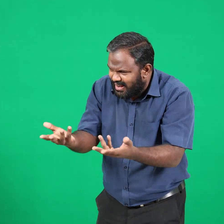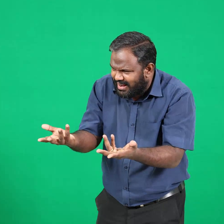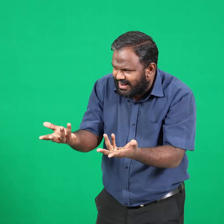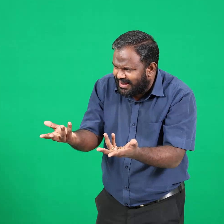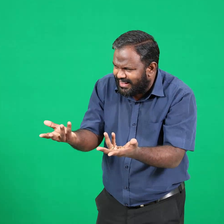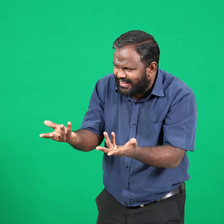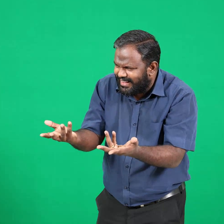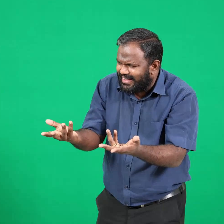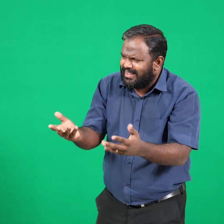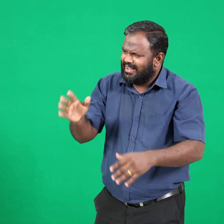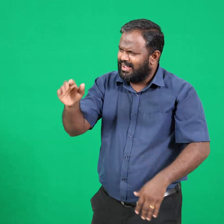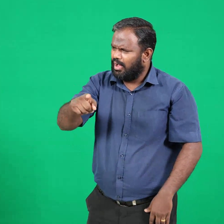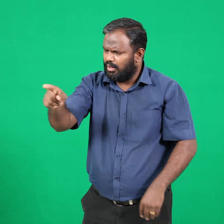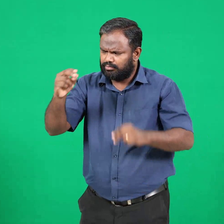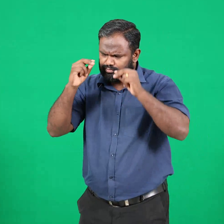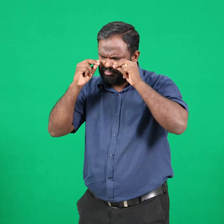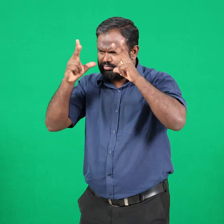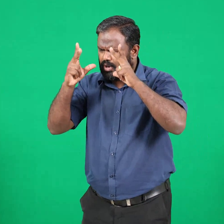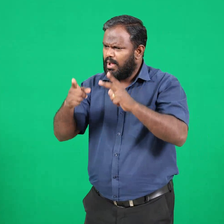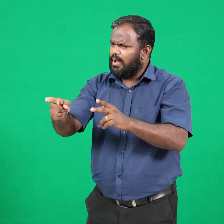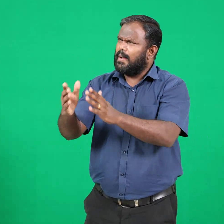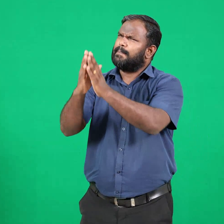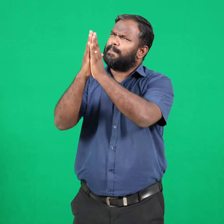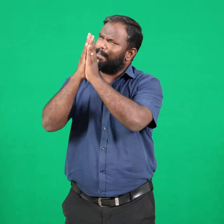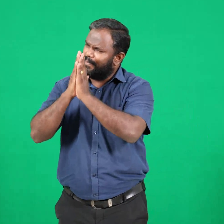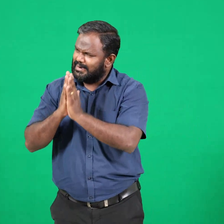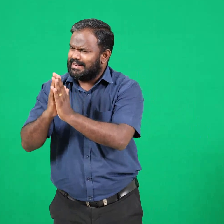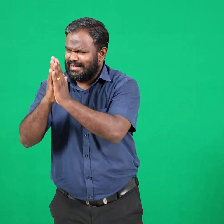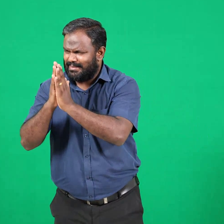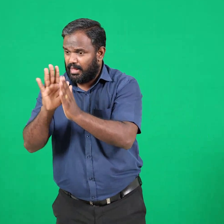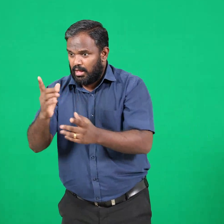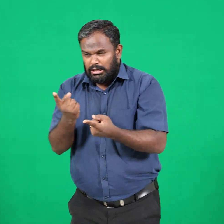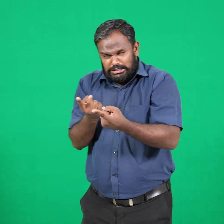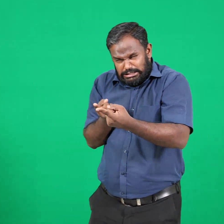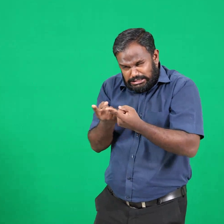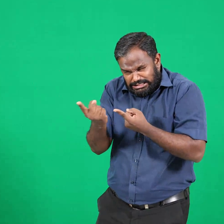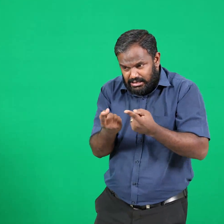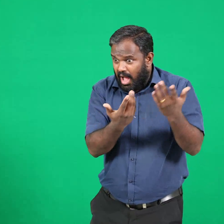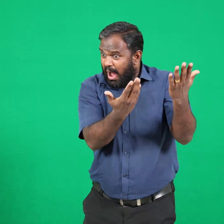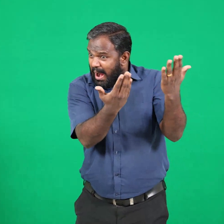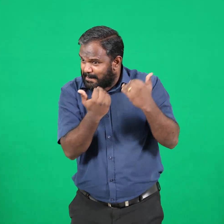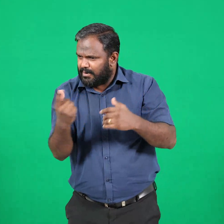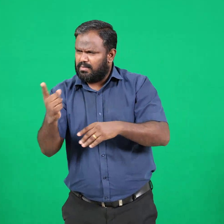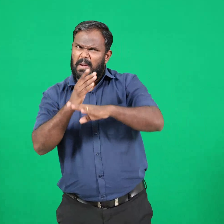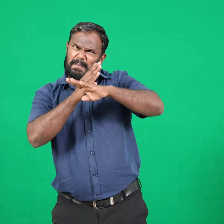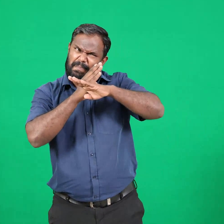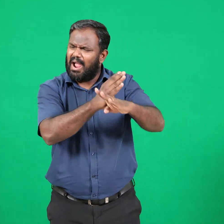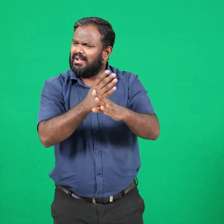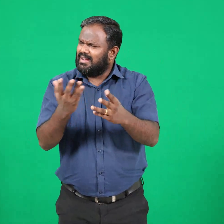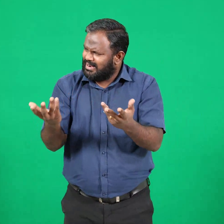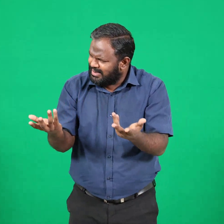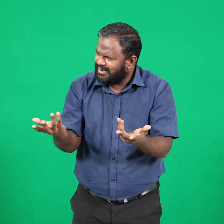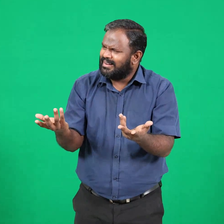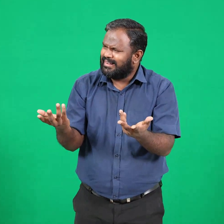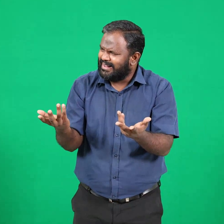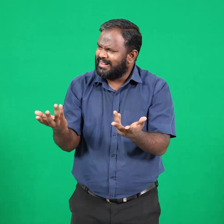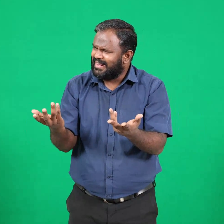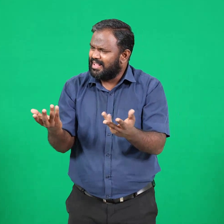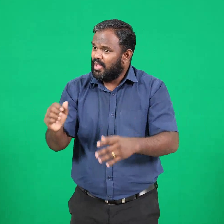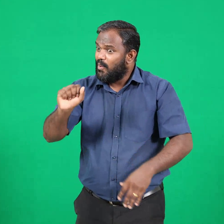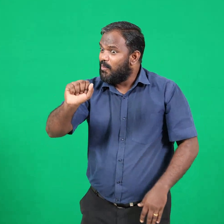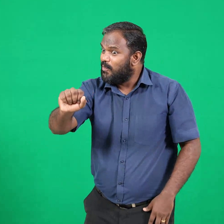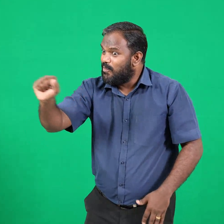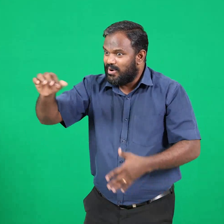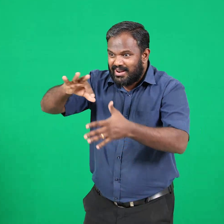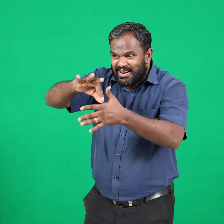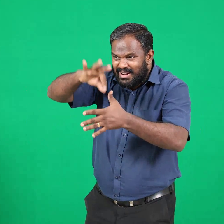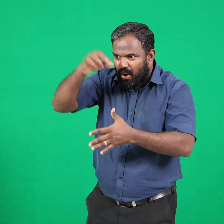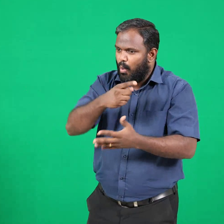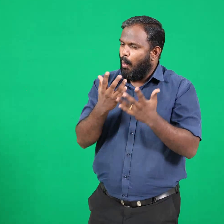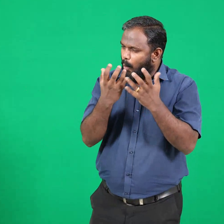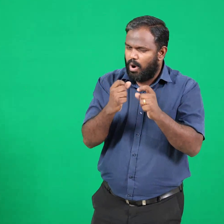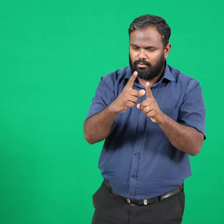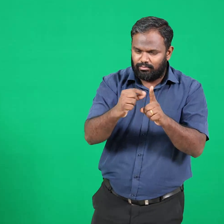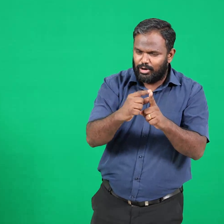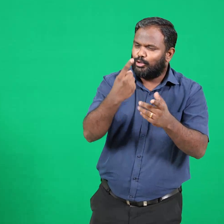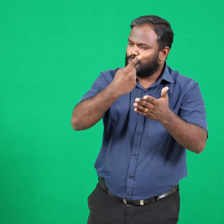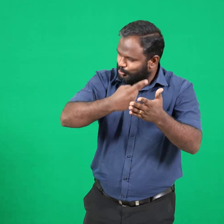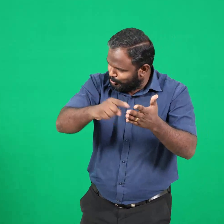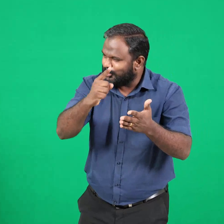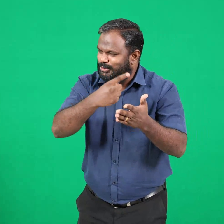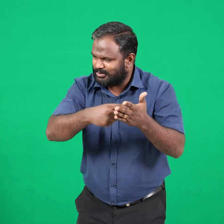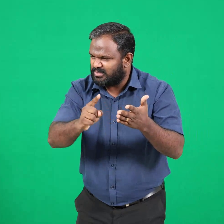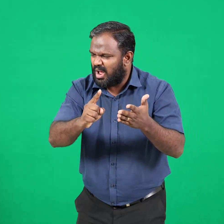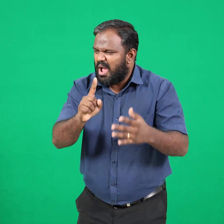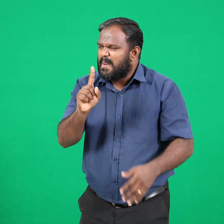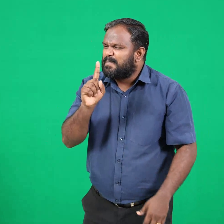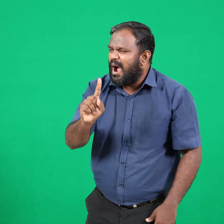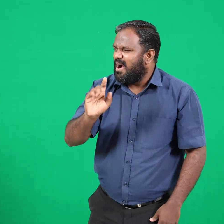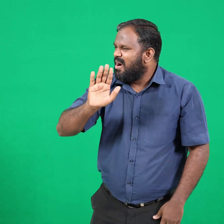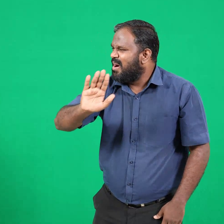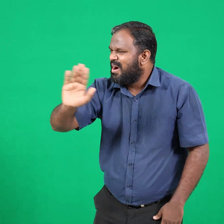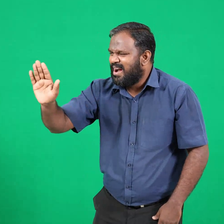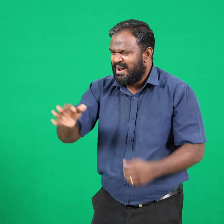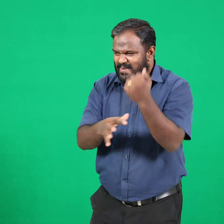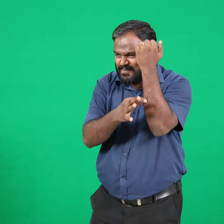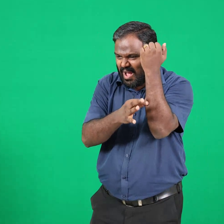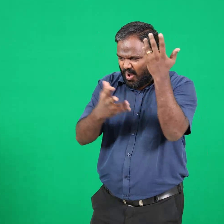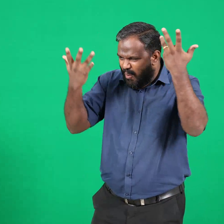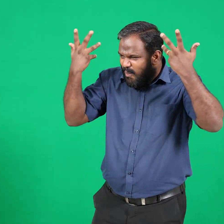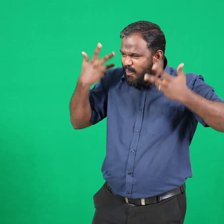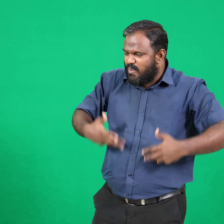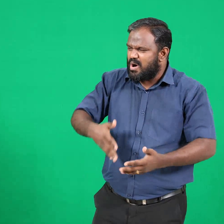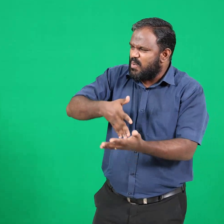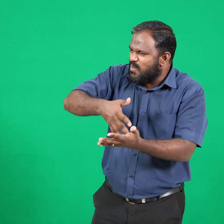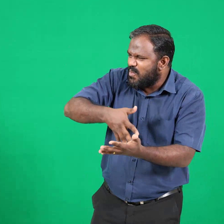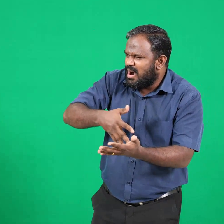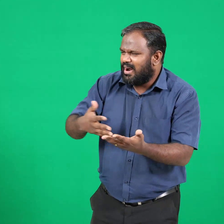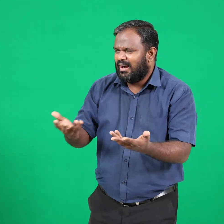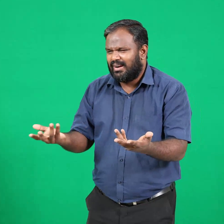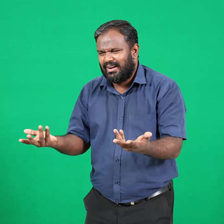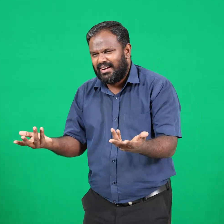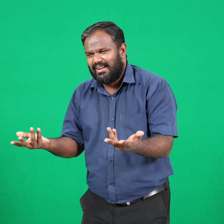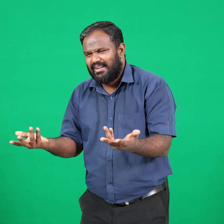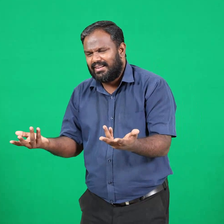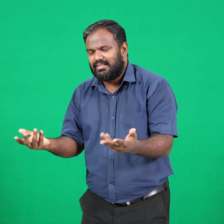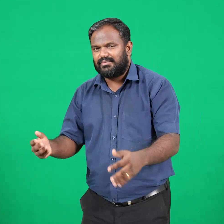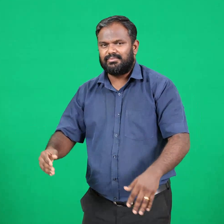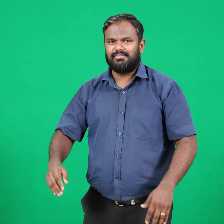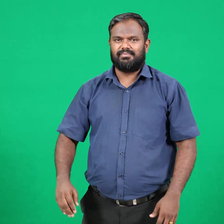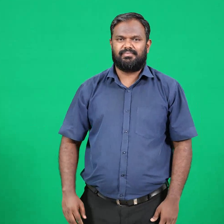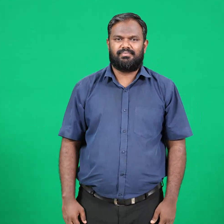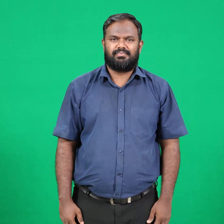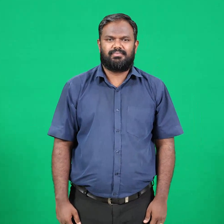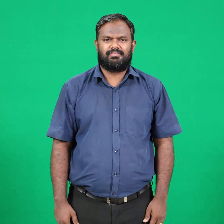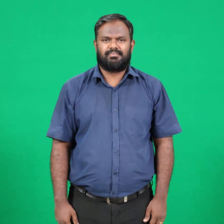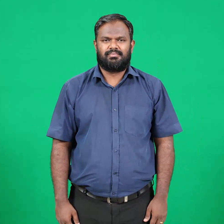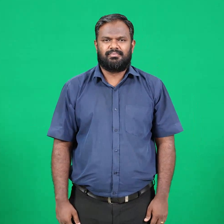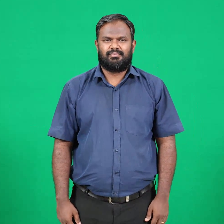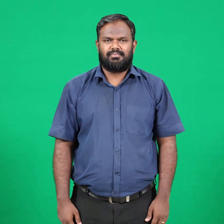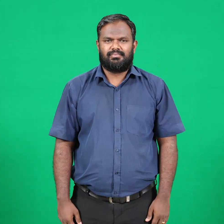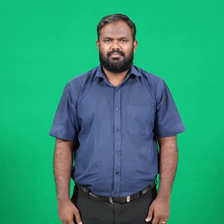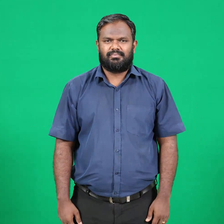"Watch and pray so that you will not enter into temptation. For the spirit is willing, but the body is weak."